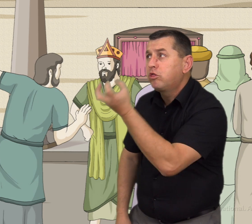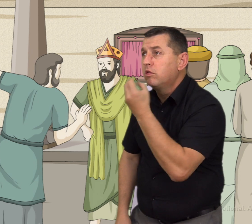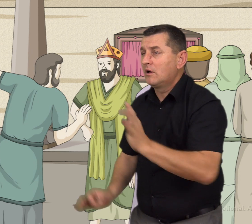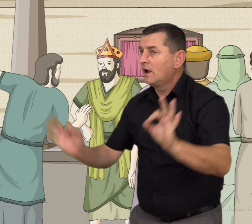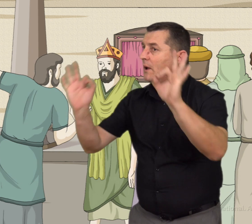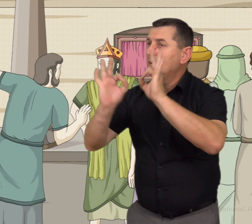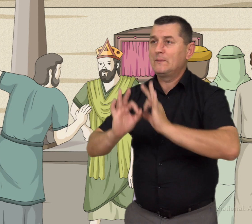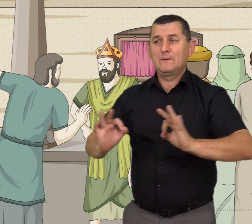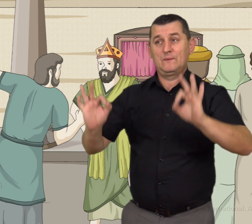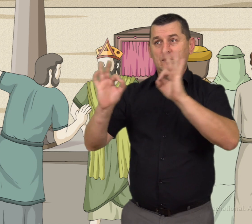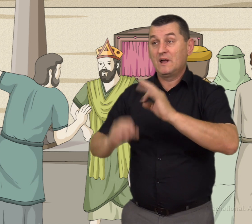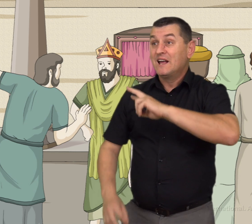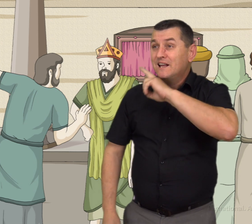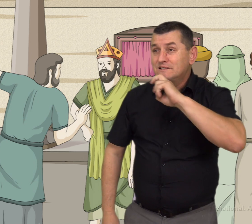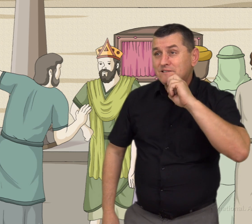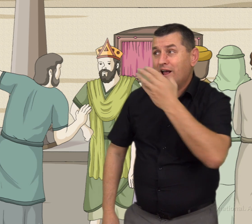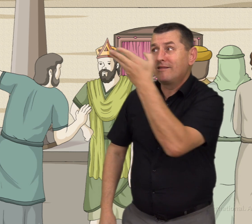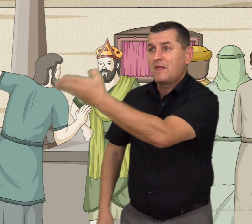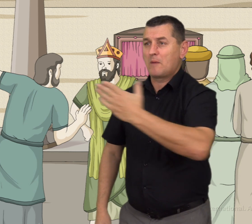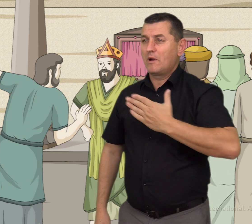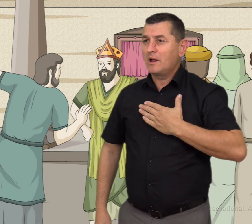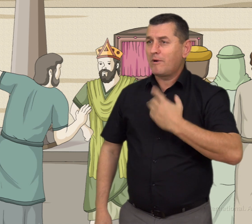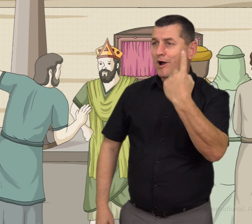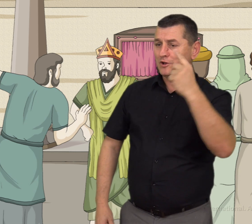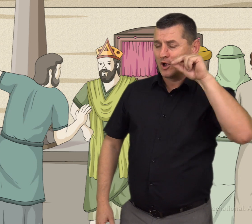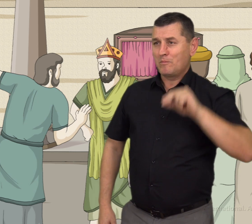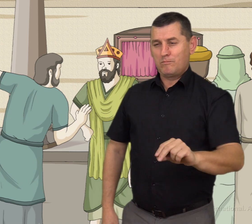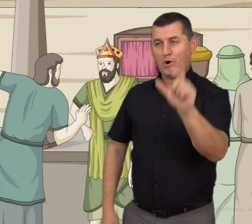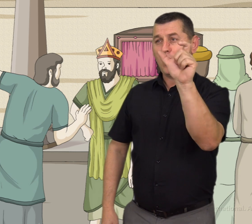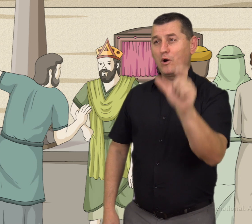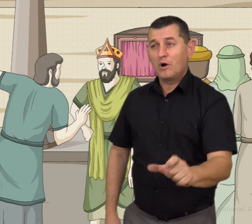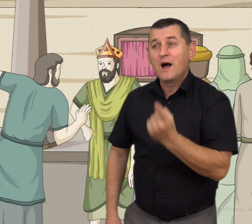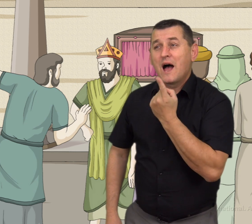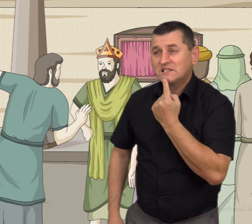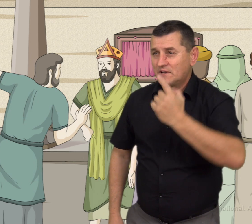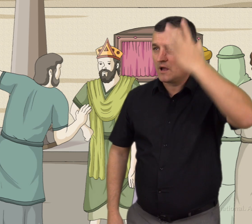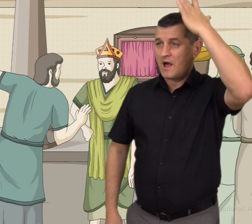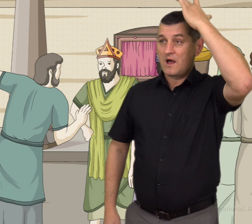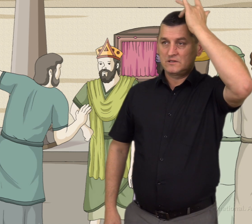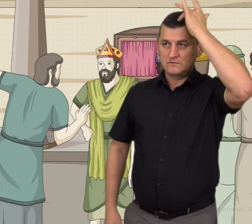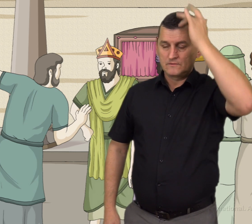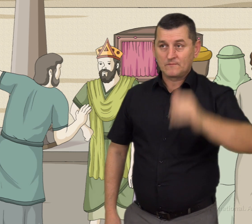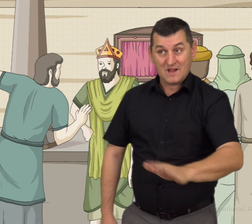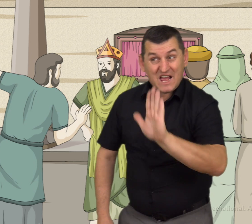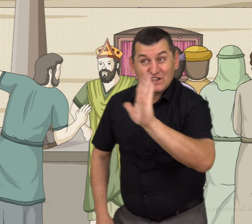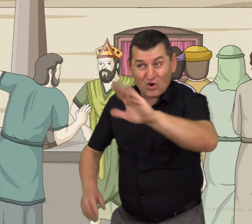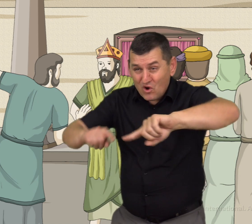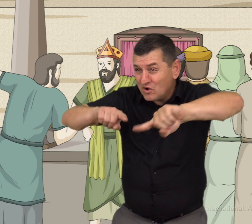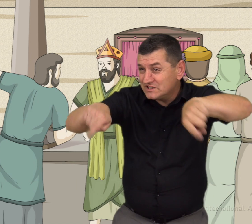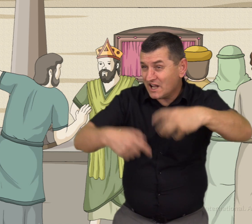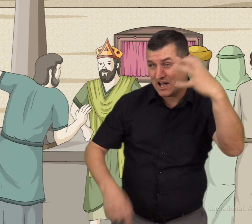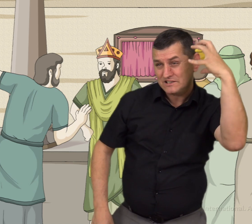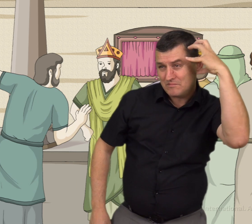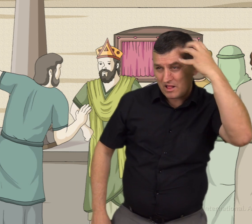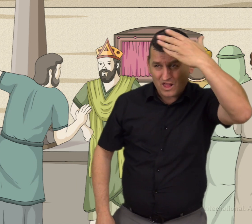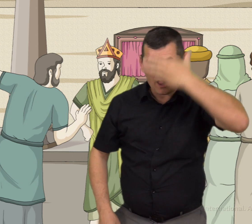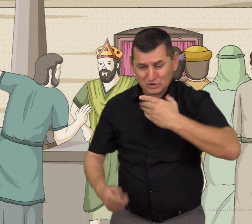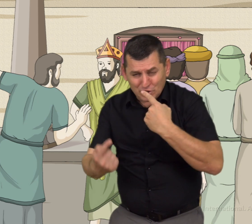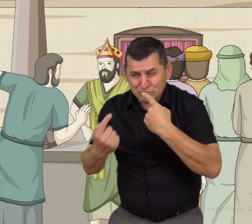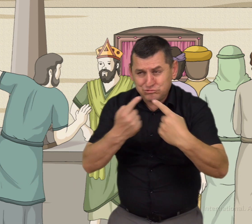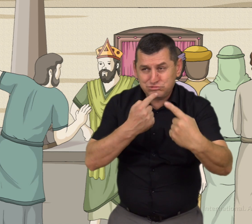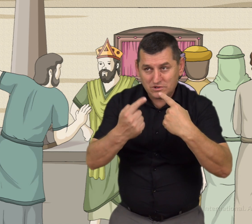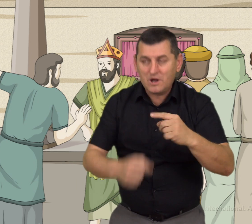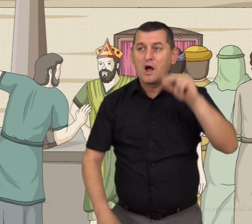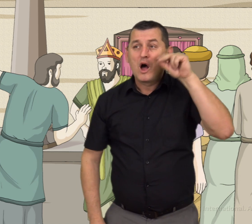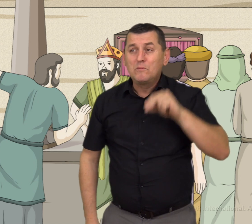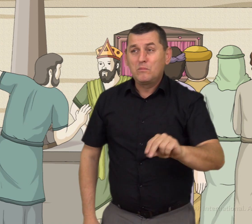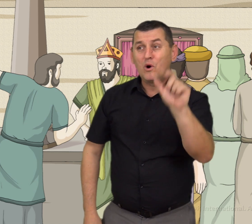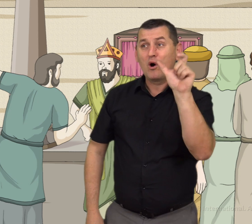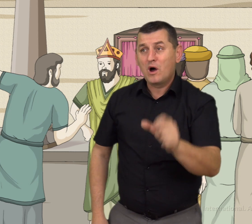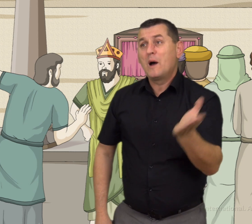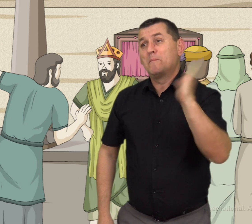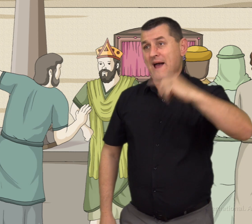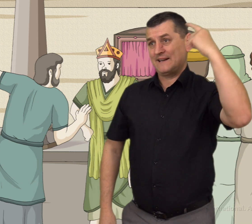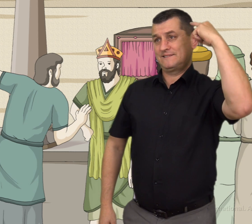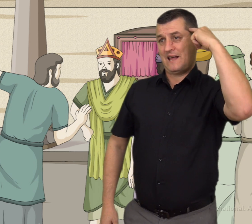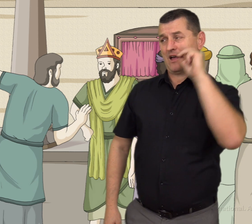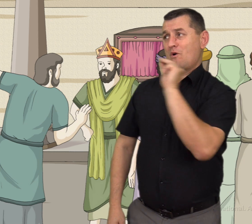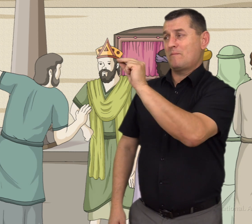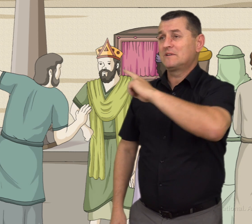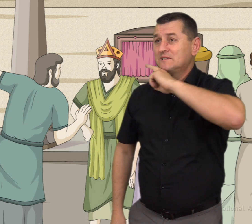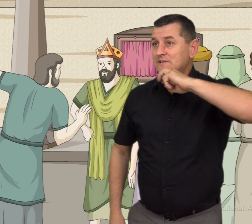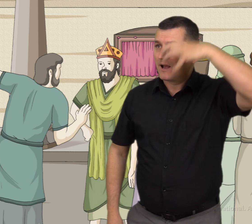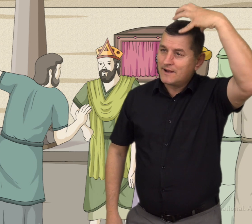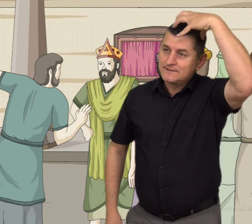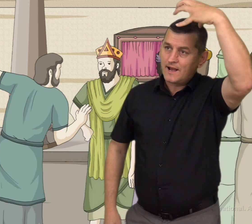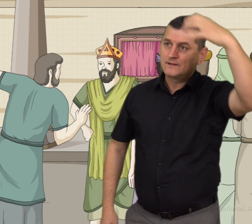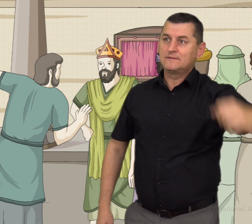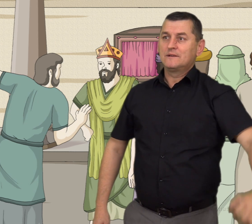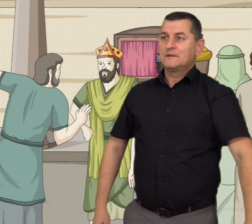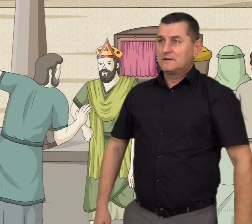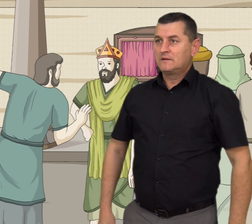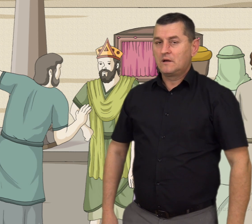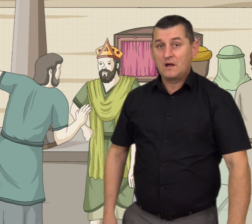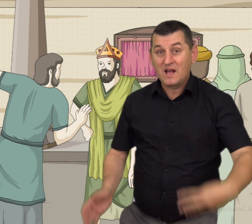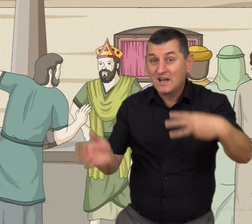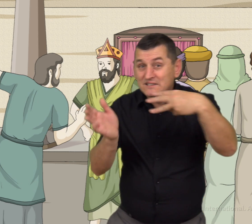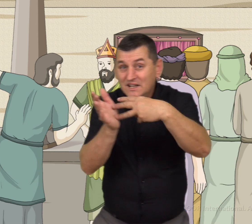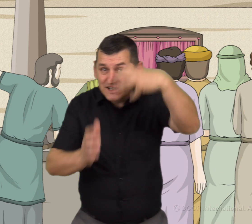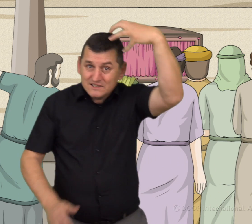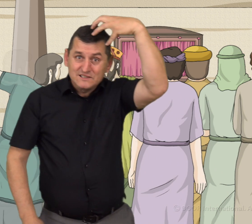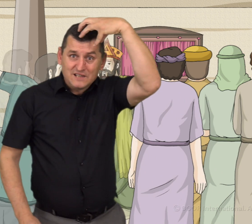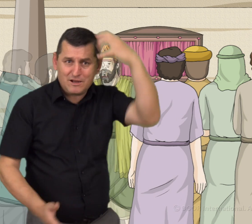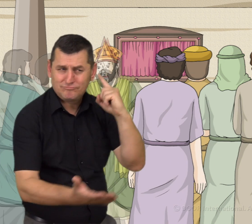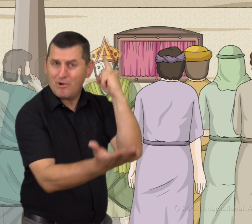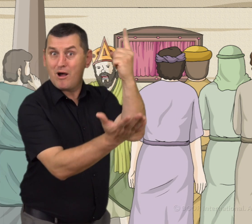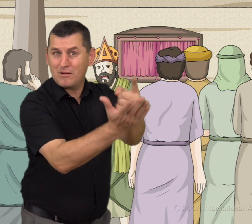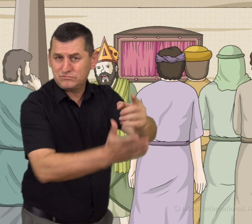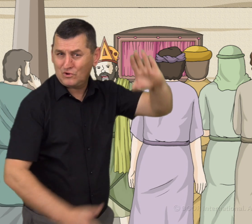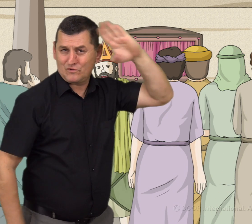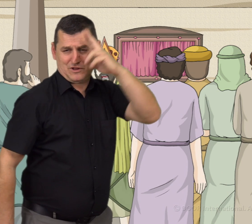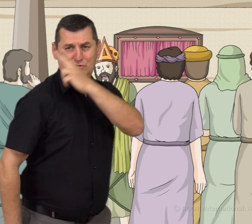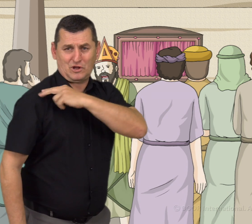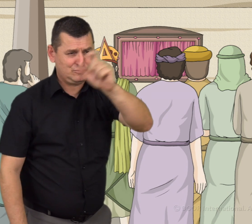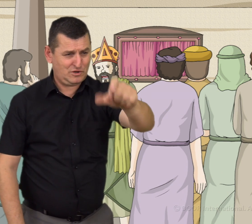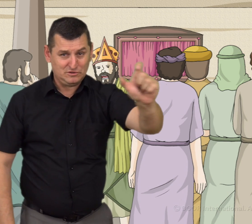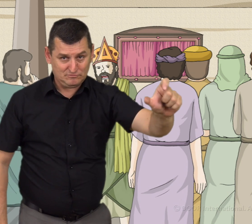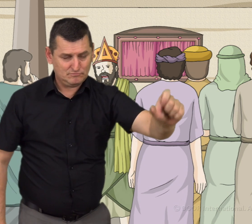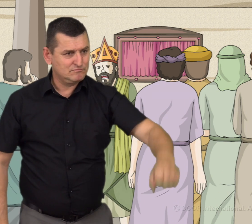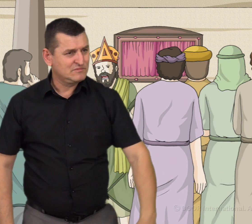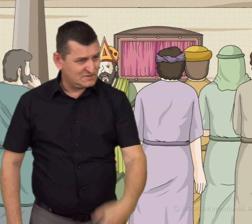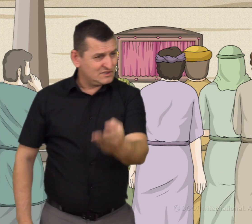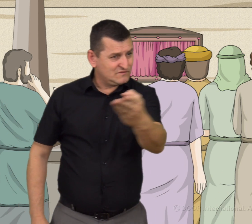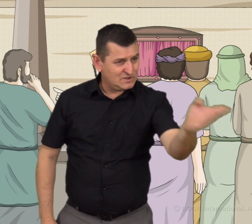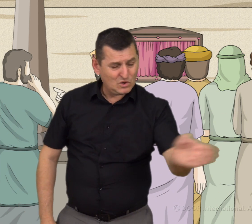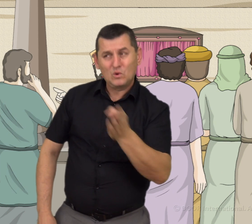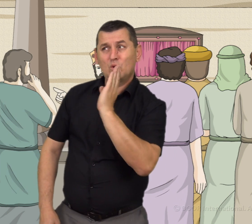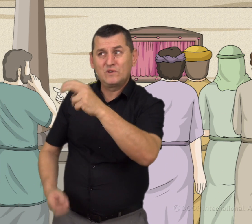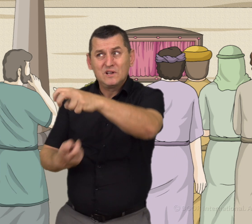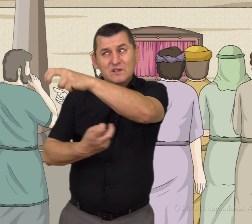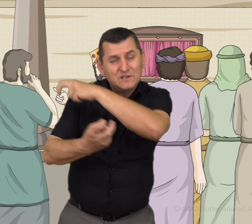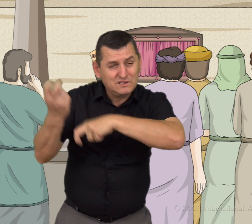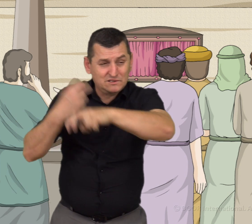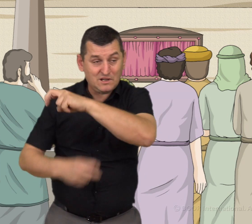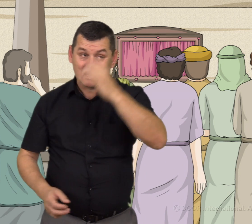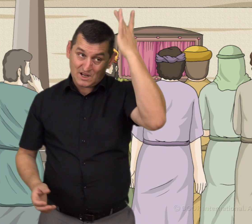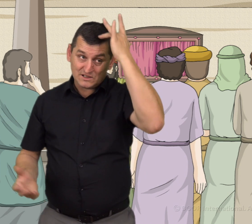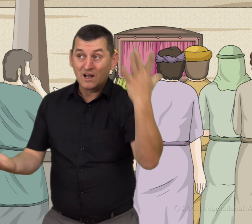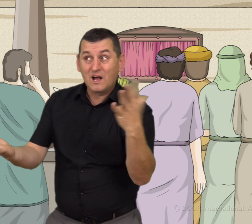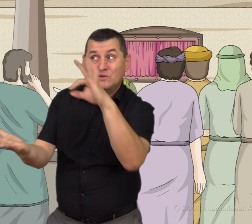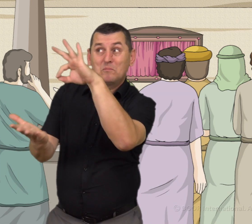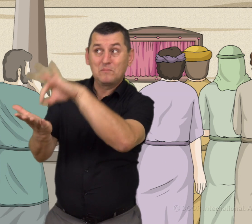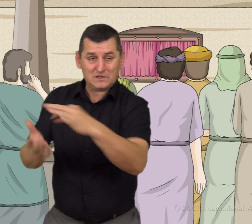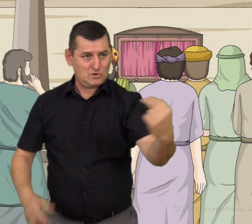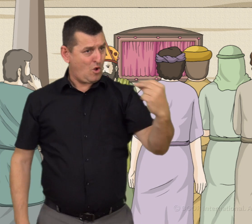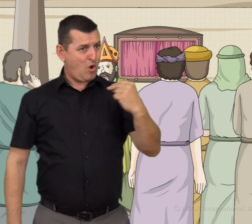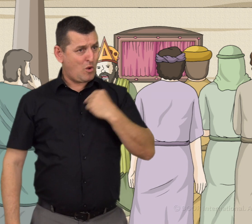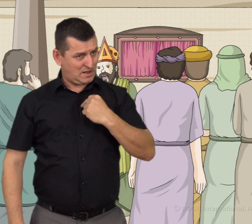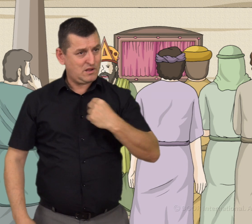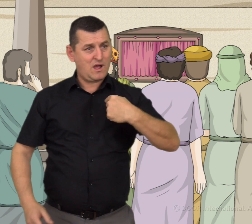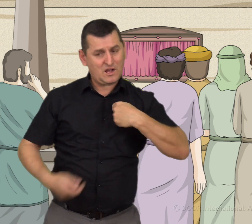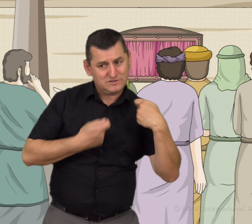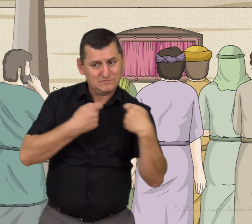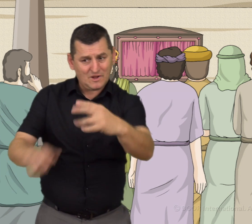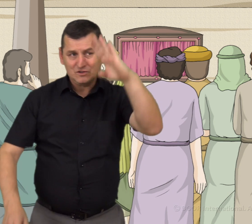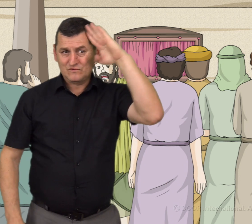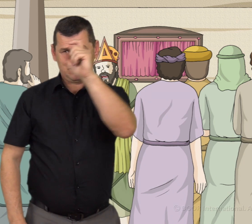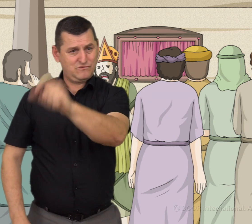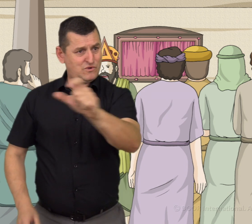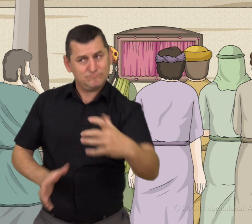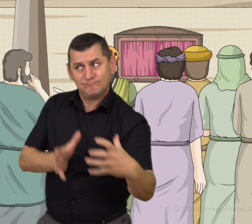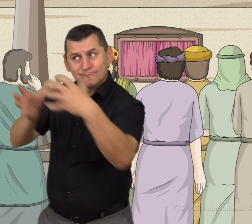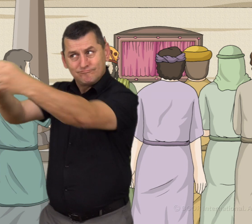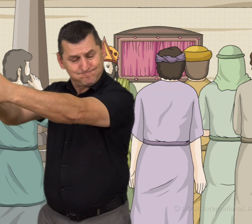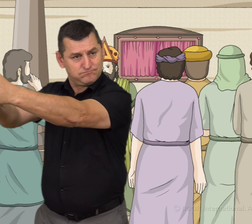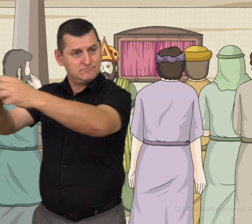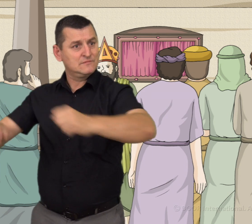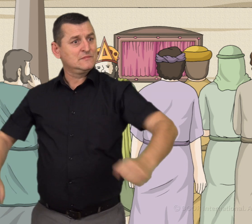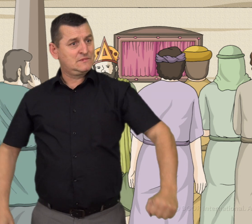For Elisha, the prophet in Israel, tells the king of Israel the very words you speak in your bedroom.”